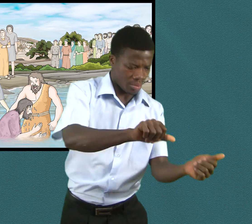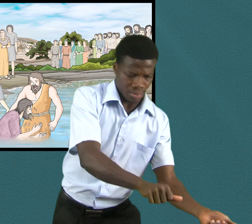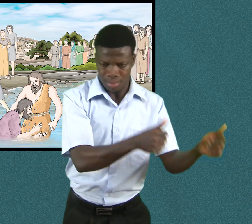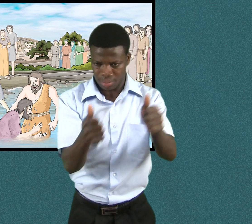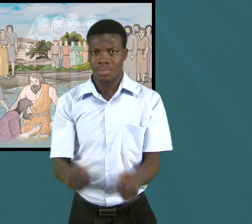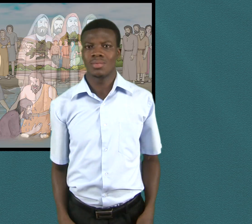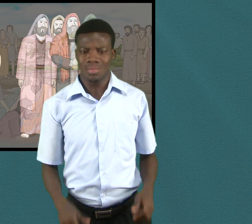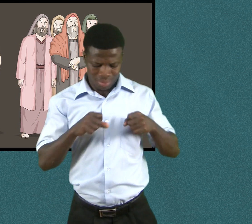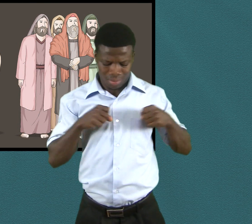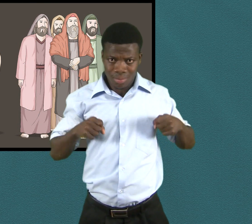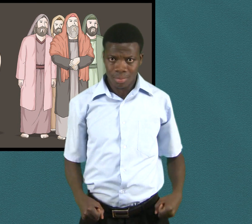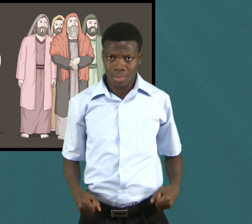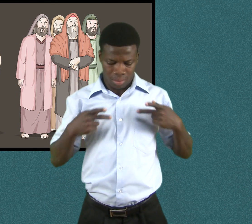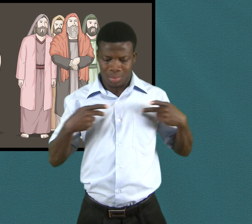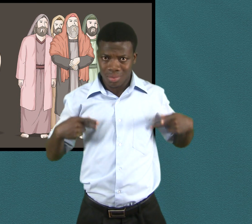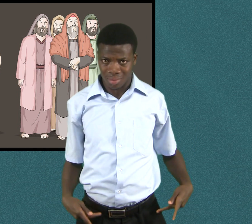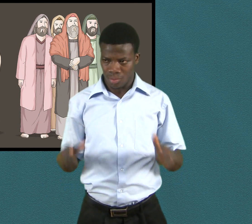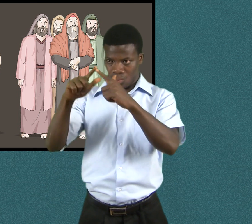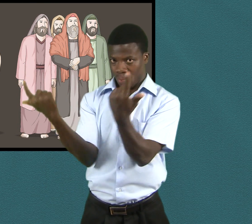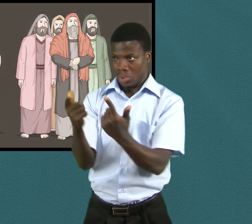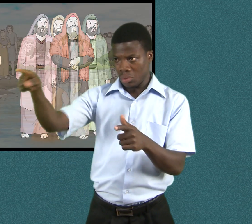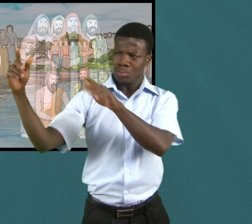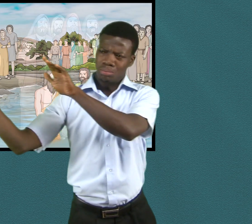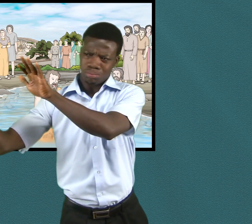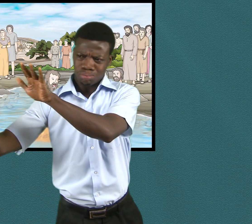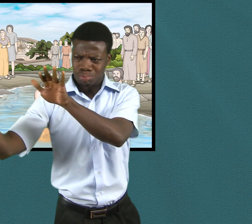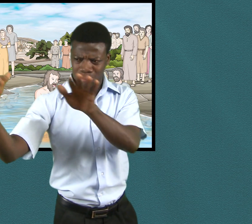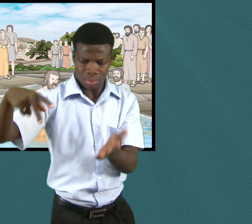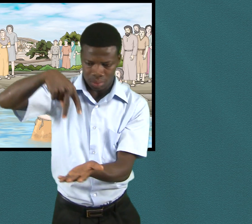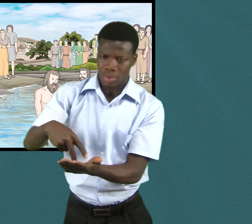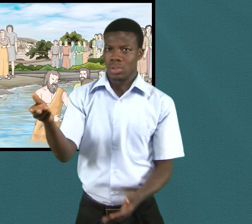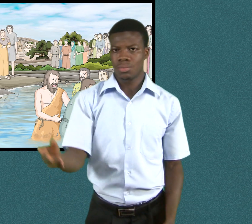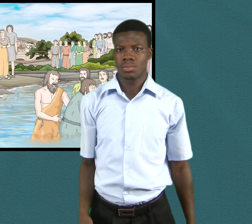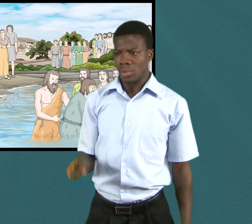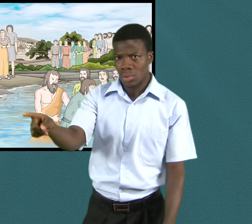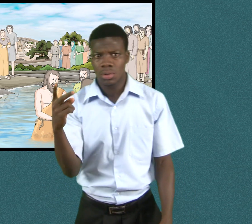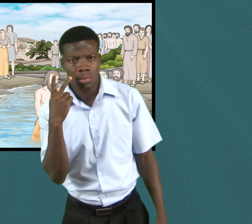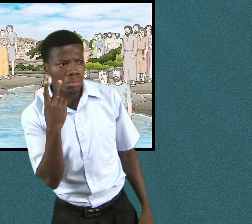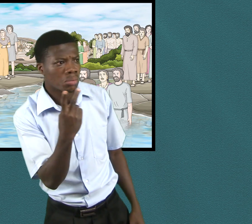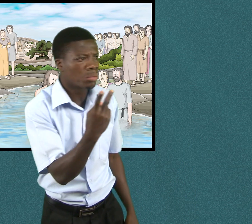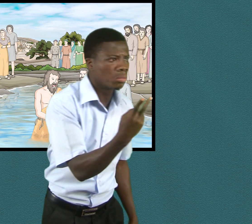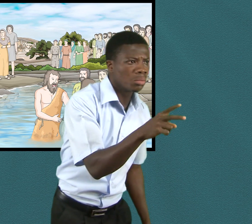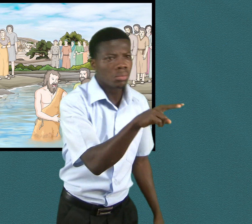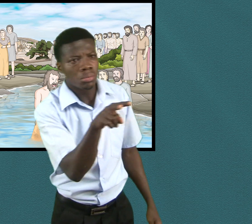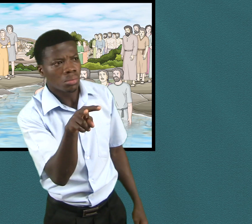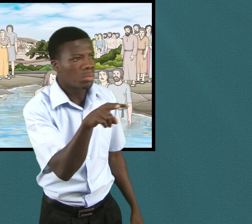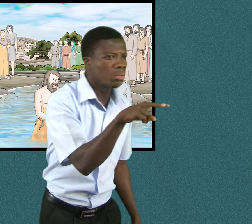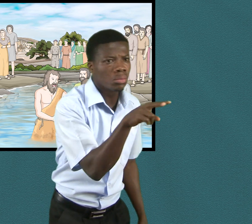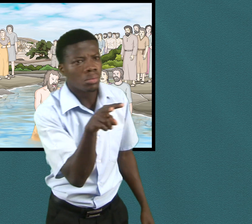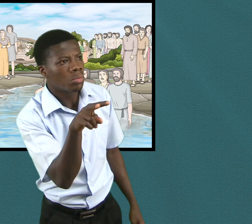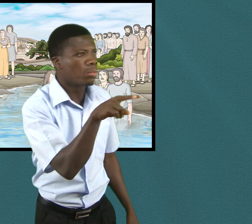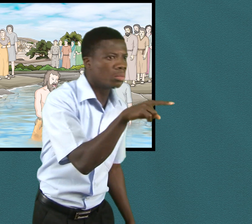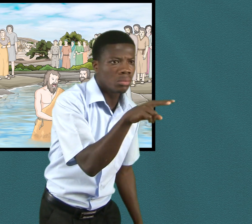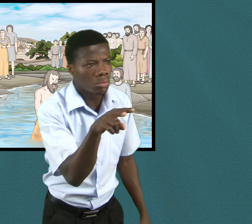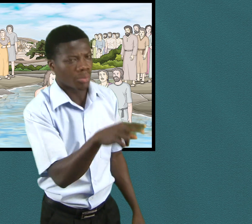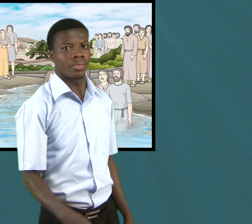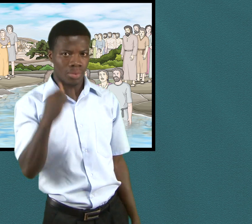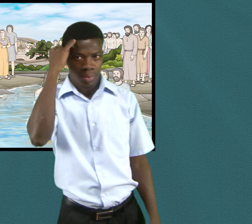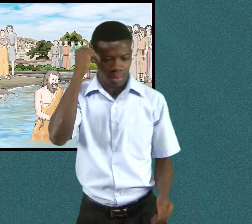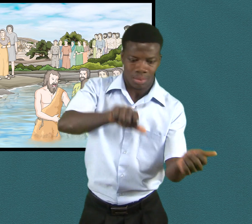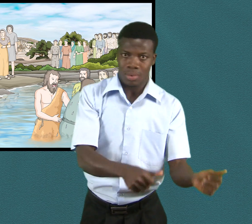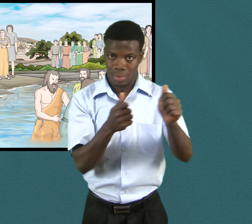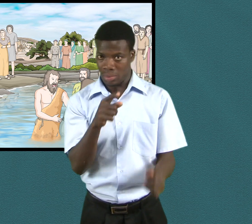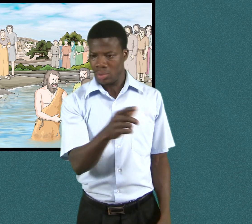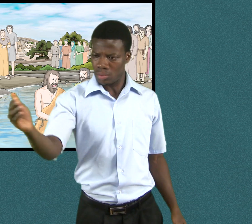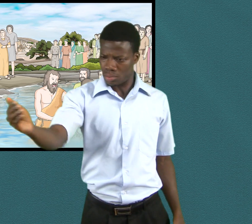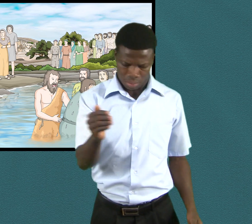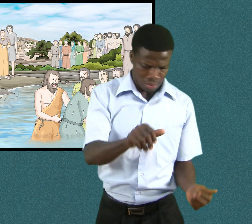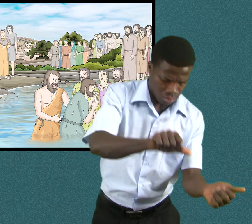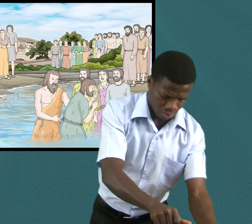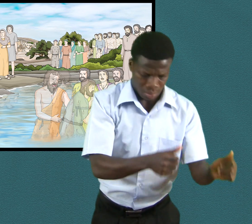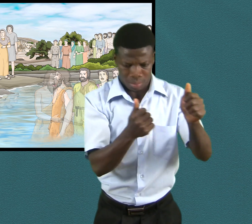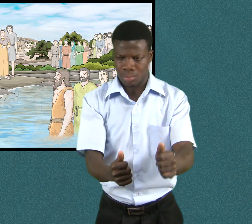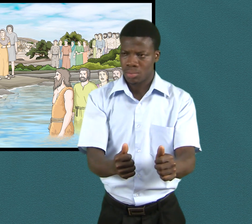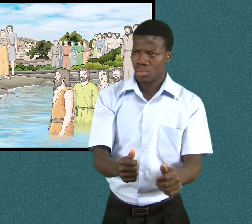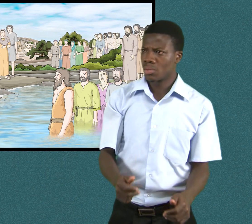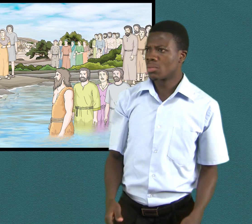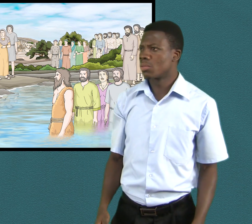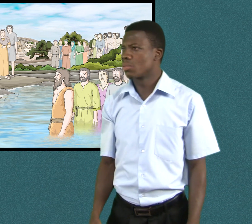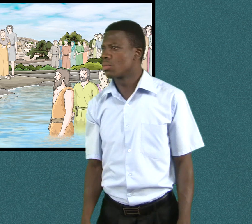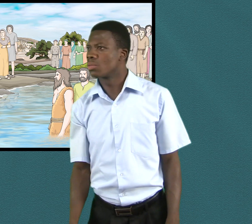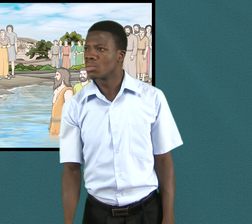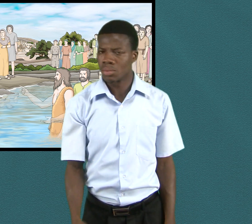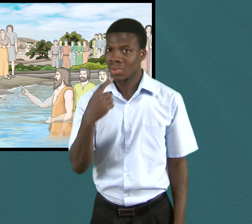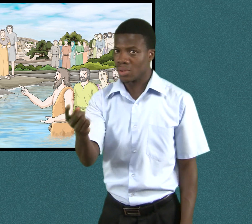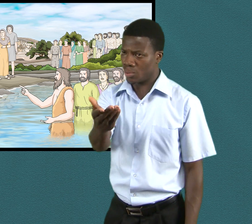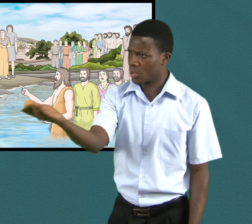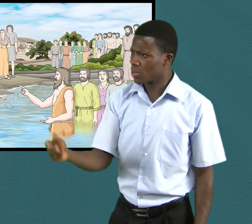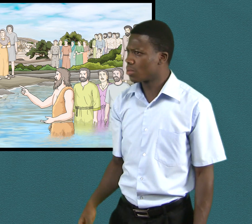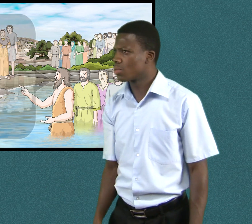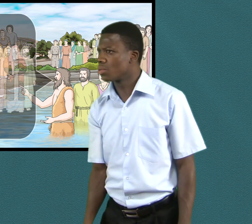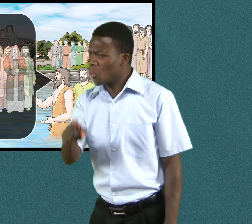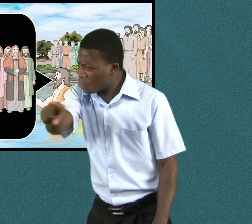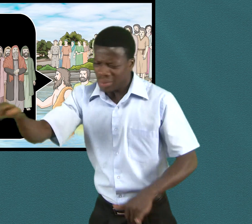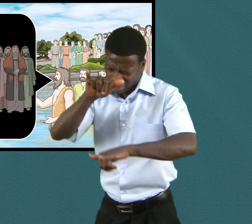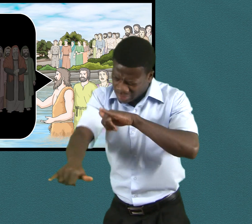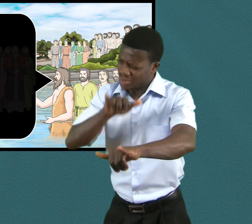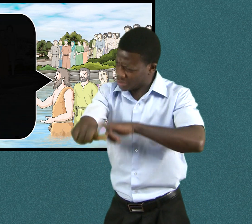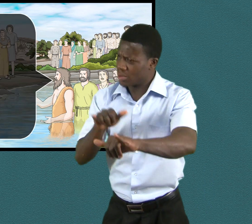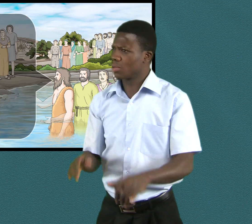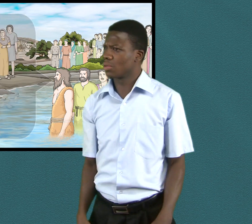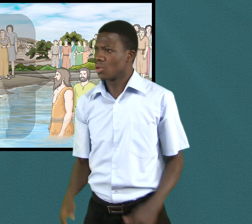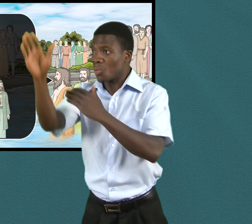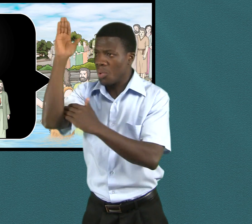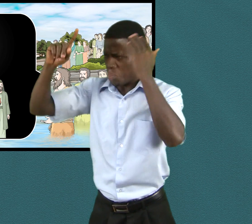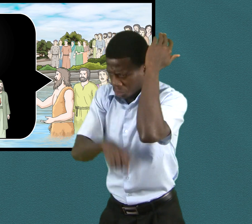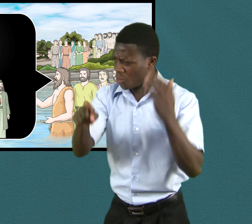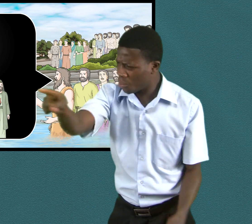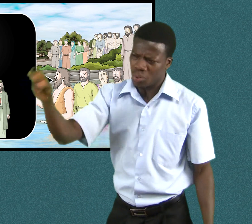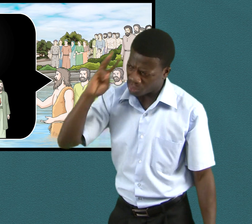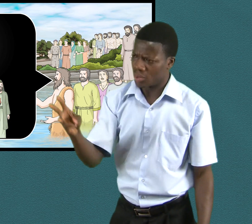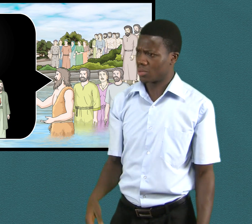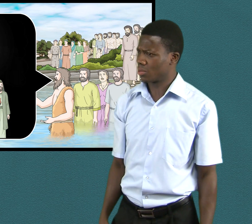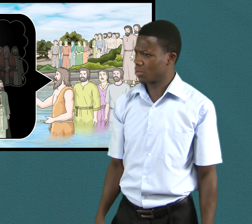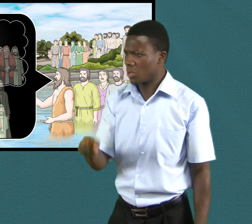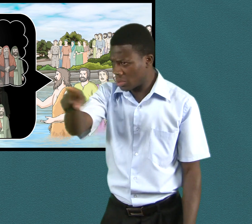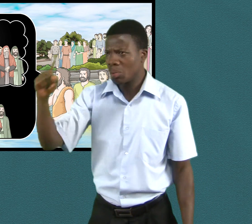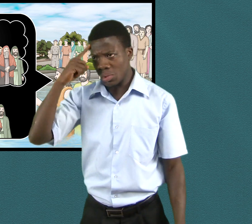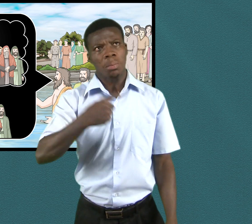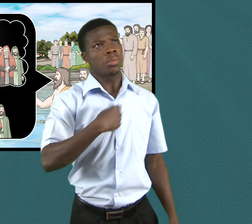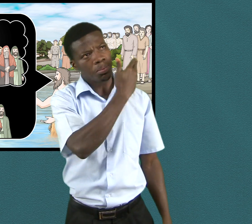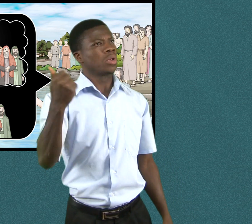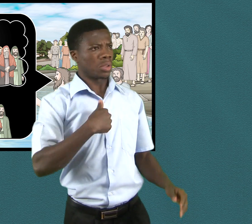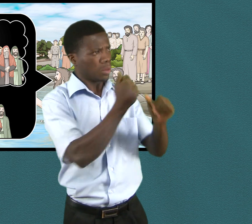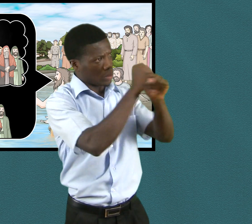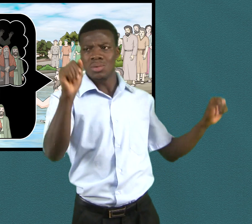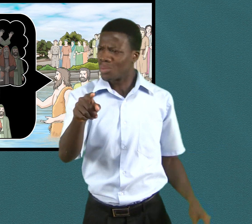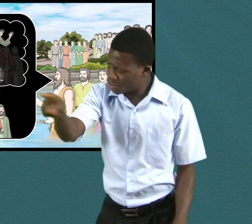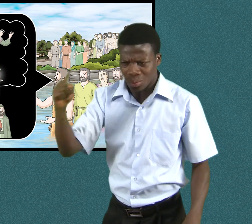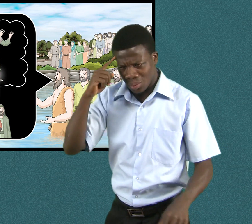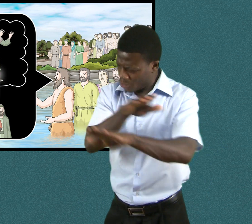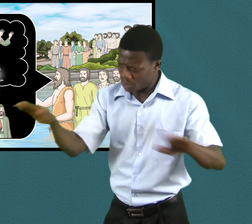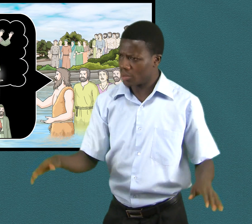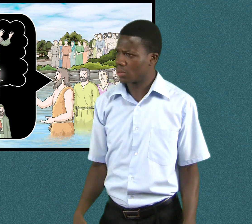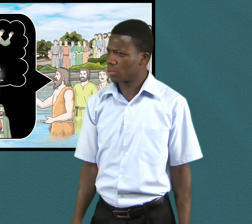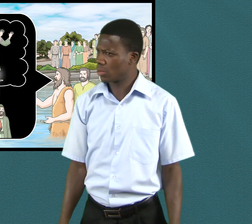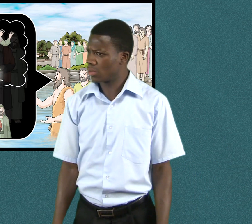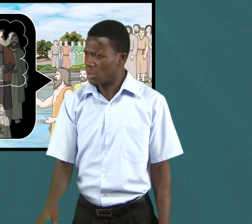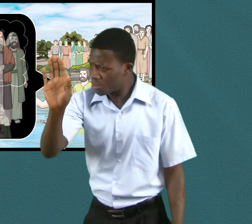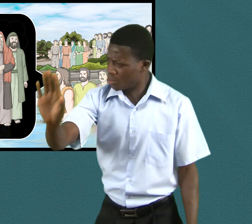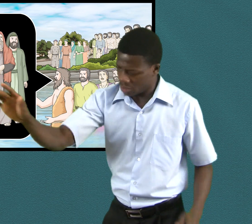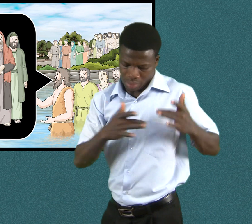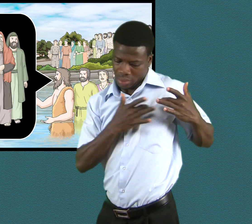But when John saw many of the Pharisees and Sadducees coming to his place of baptism, he said to them, “You brood of vipers, who warned you to flee from the coming wrath?